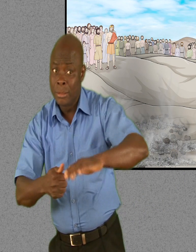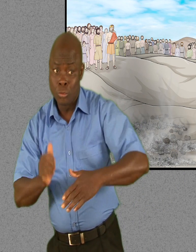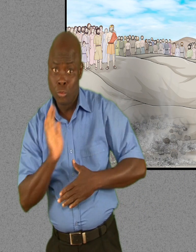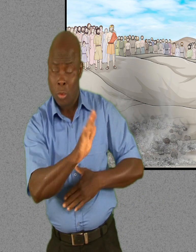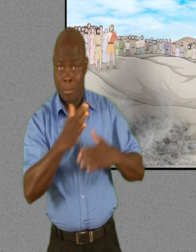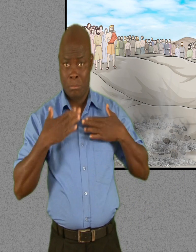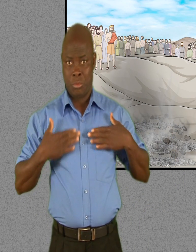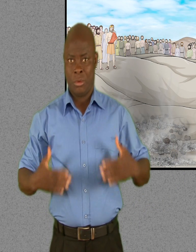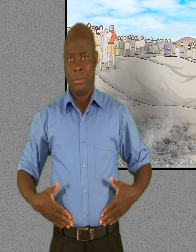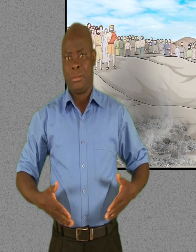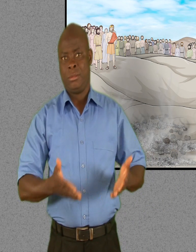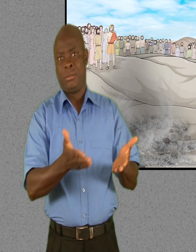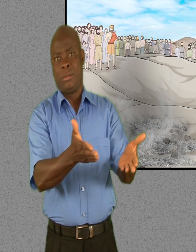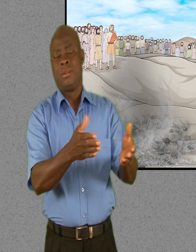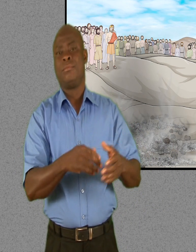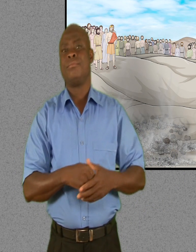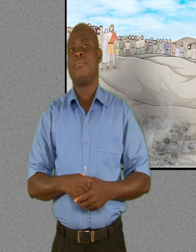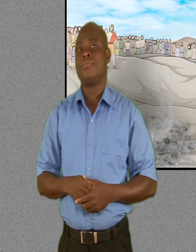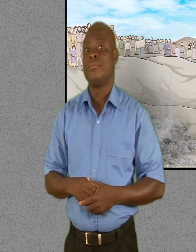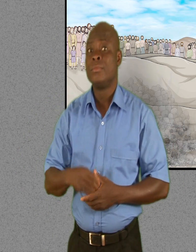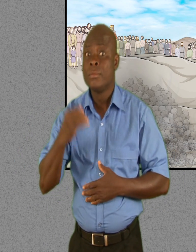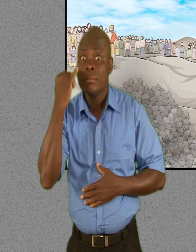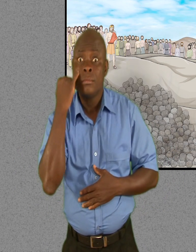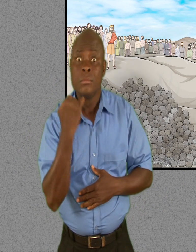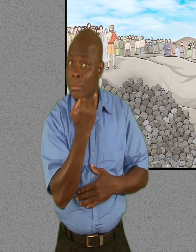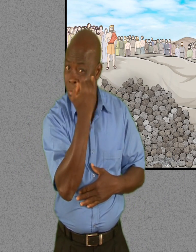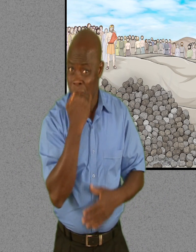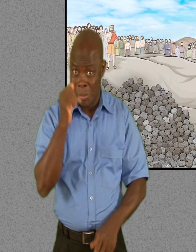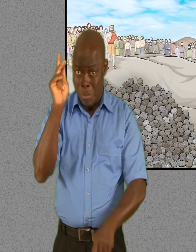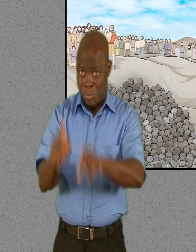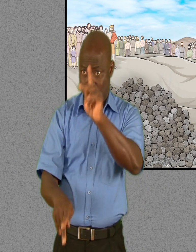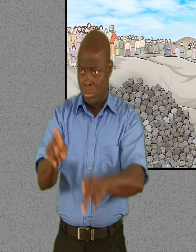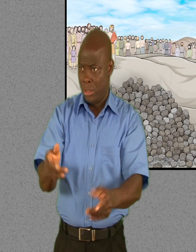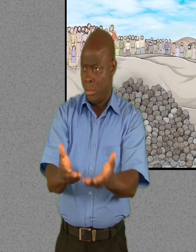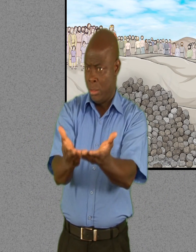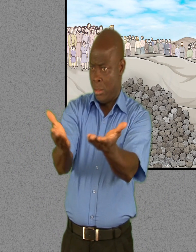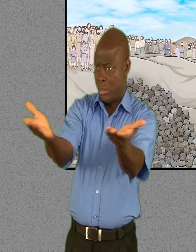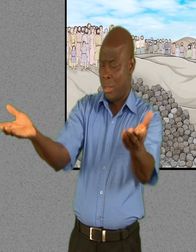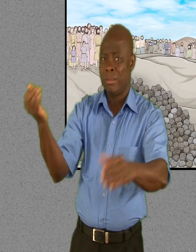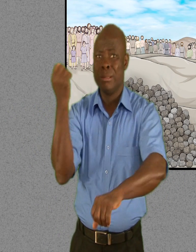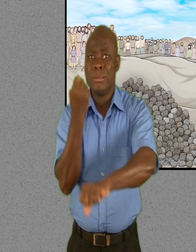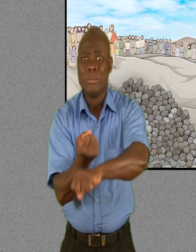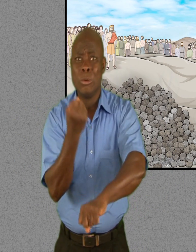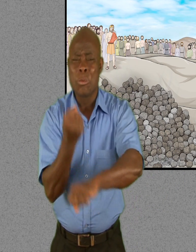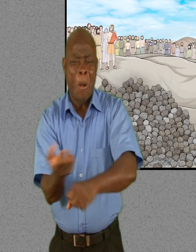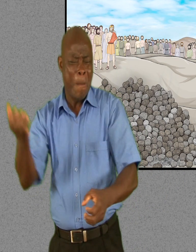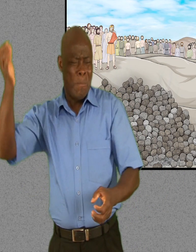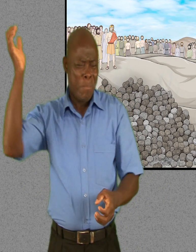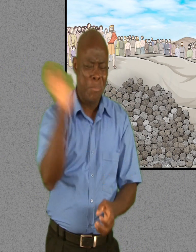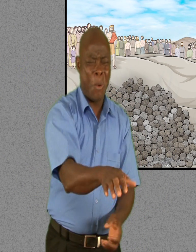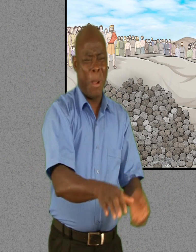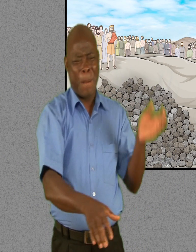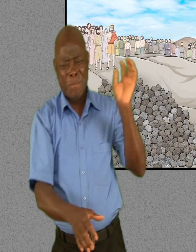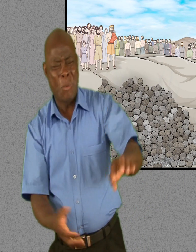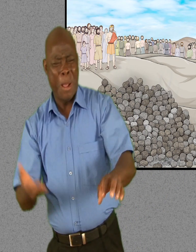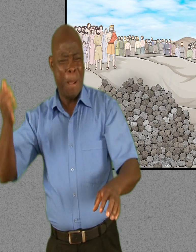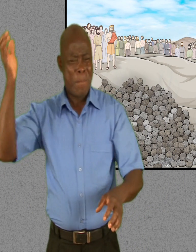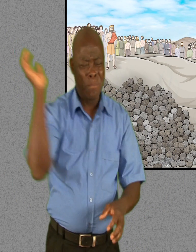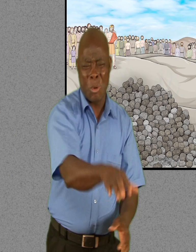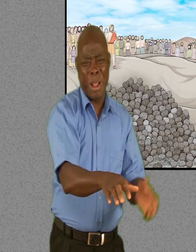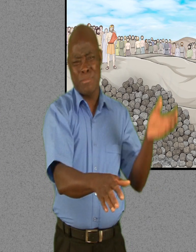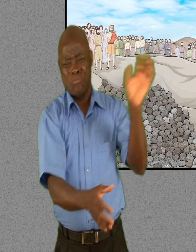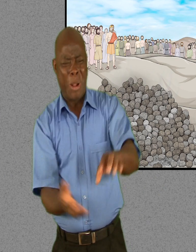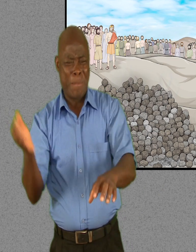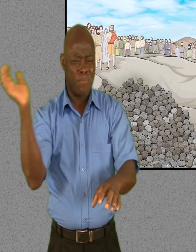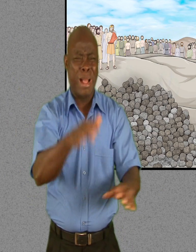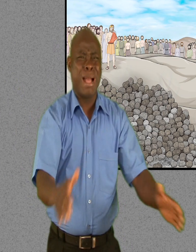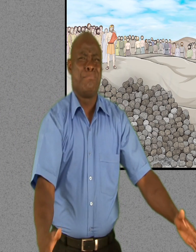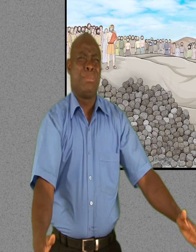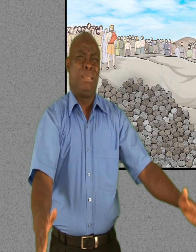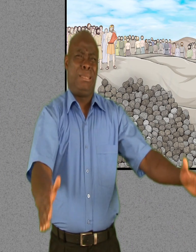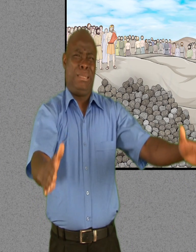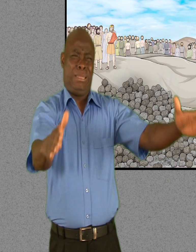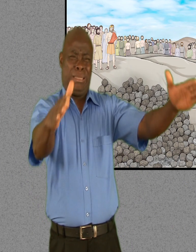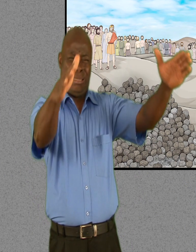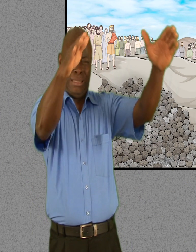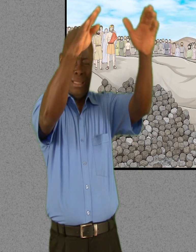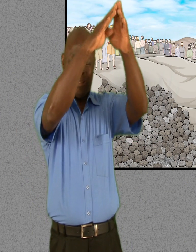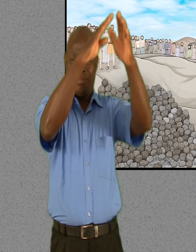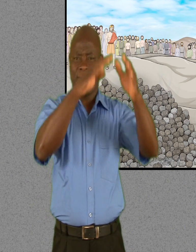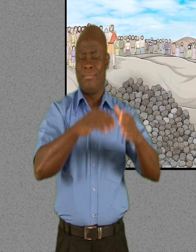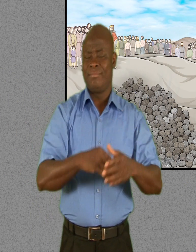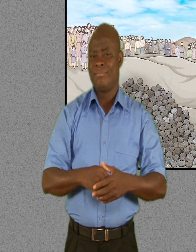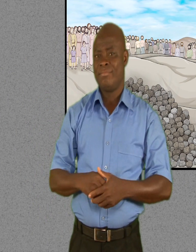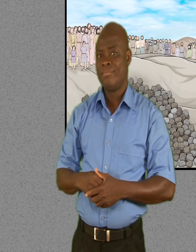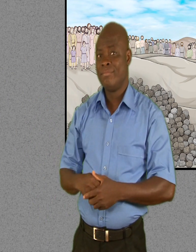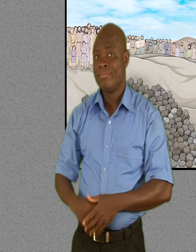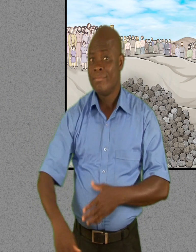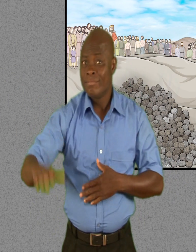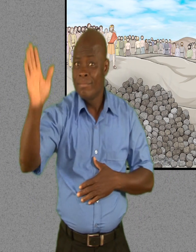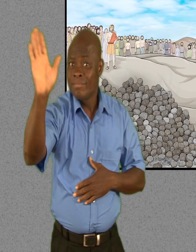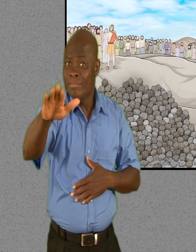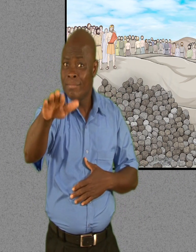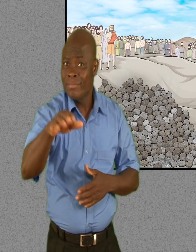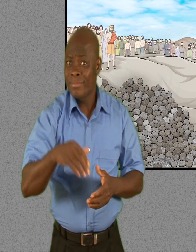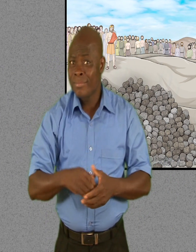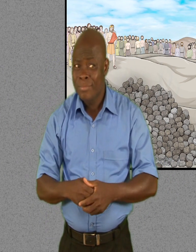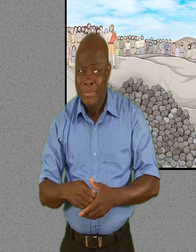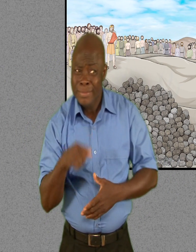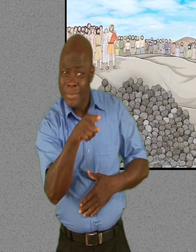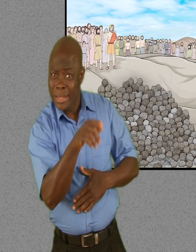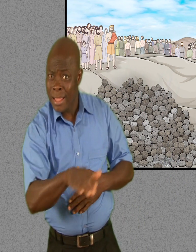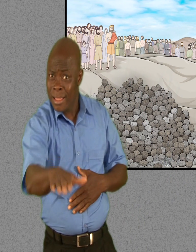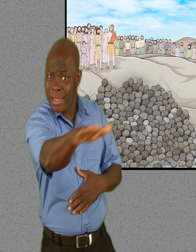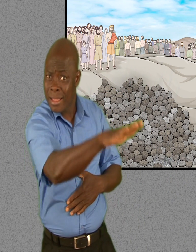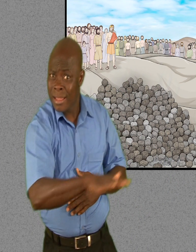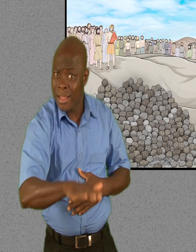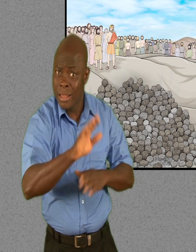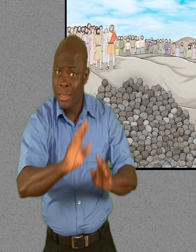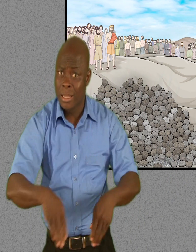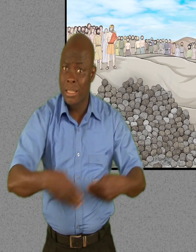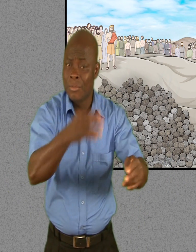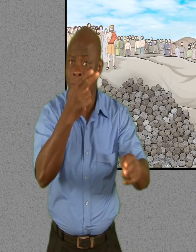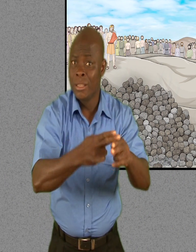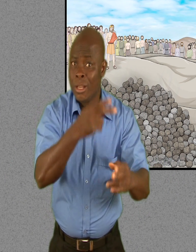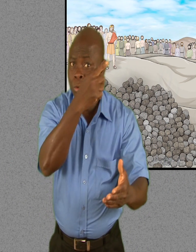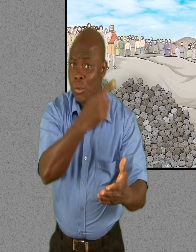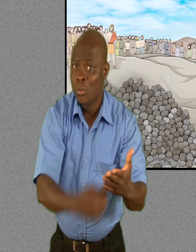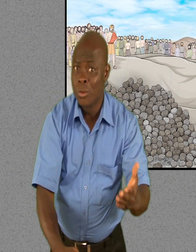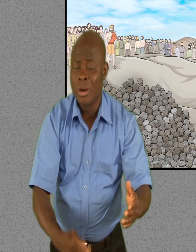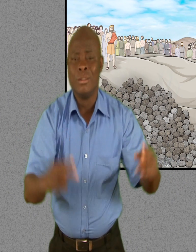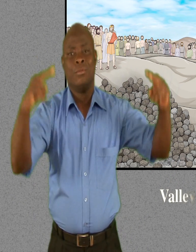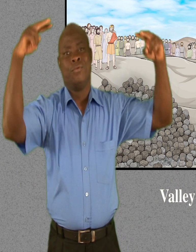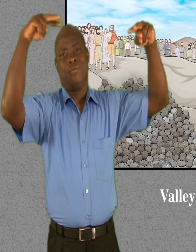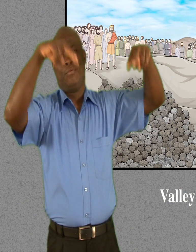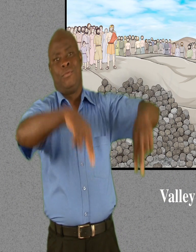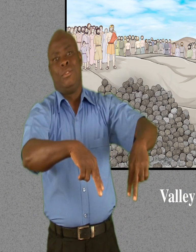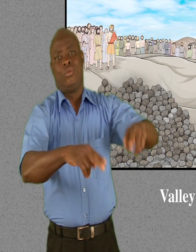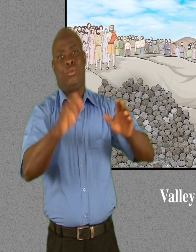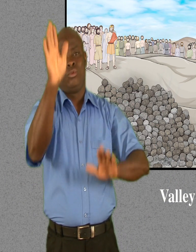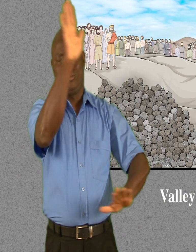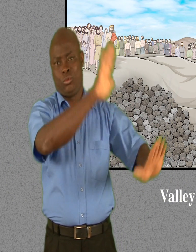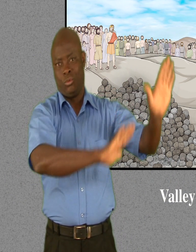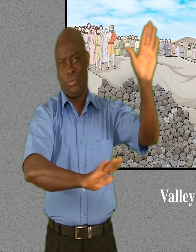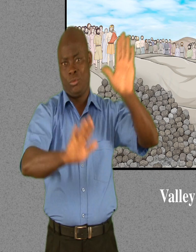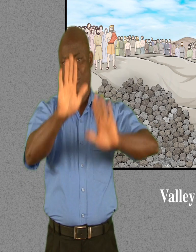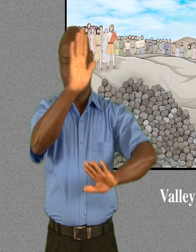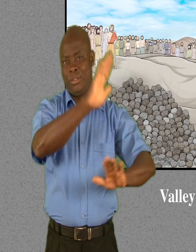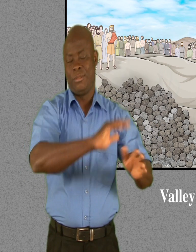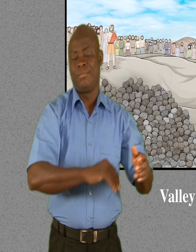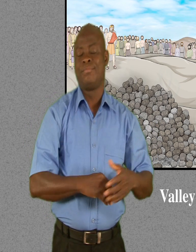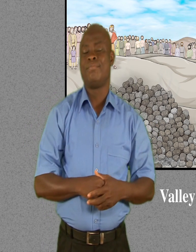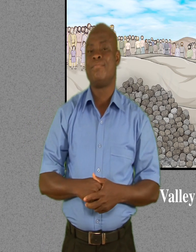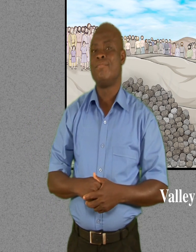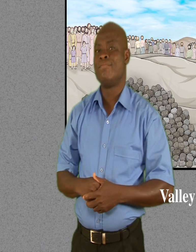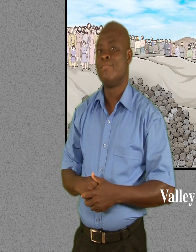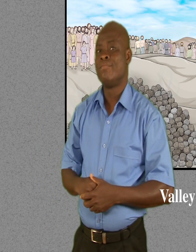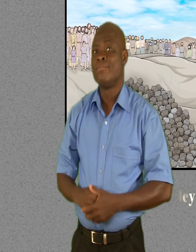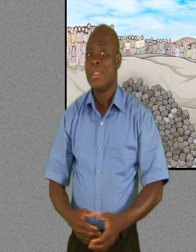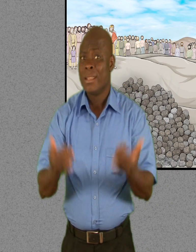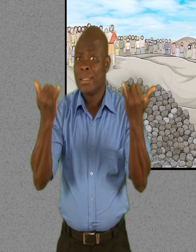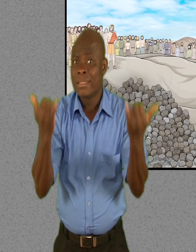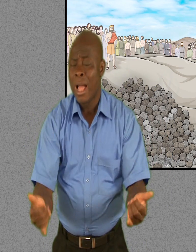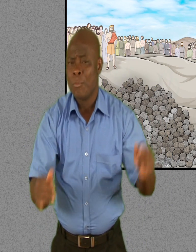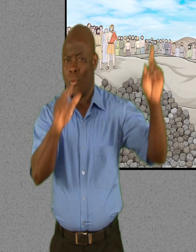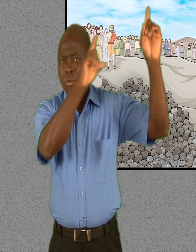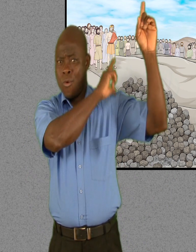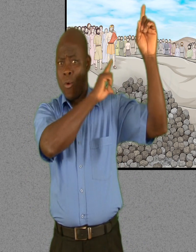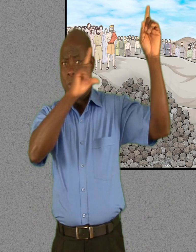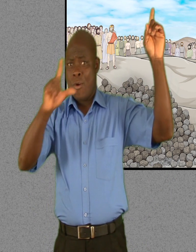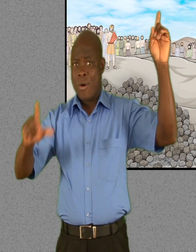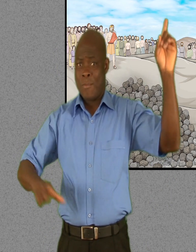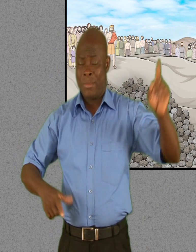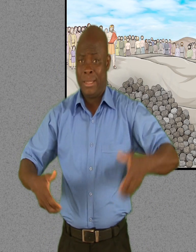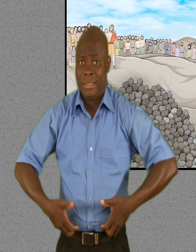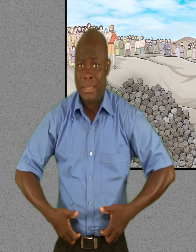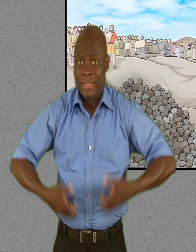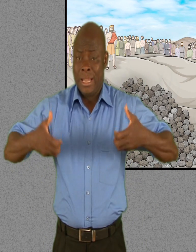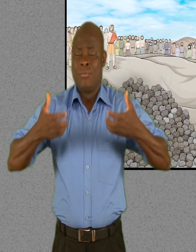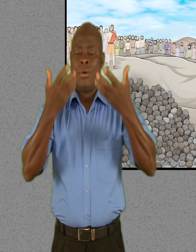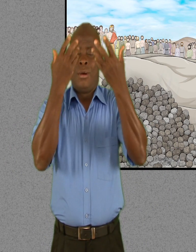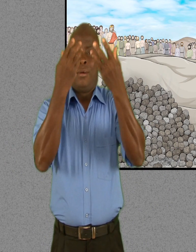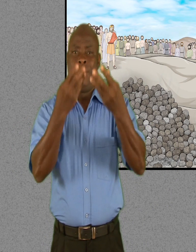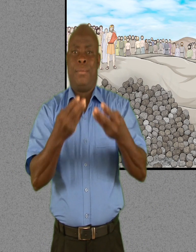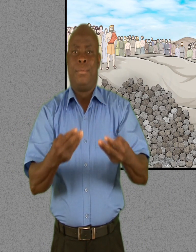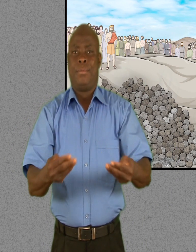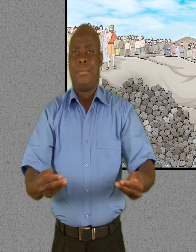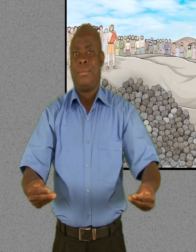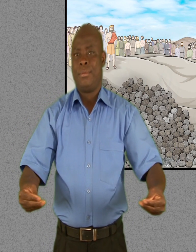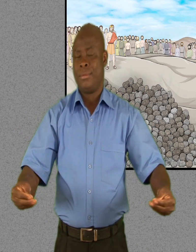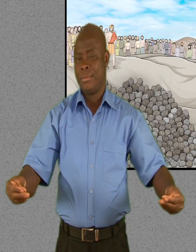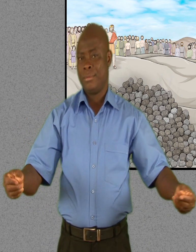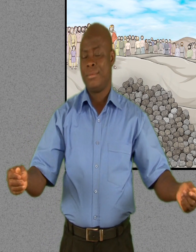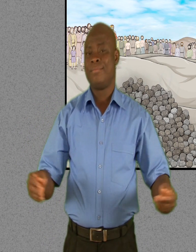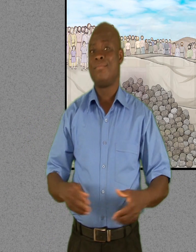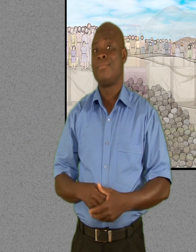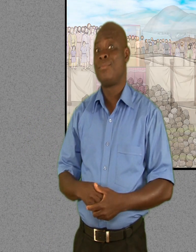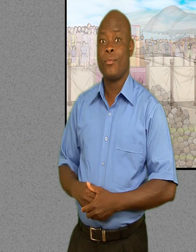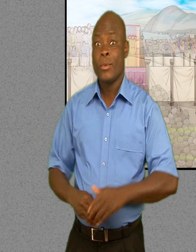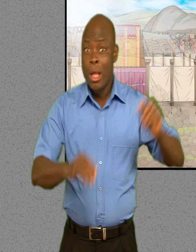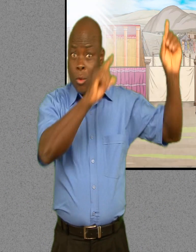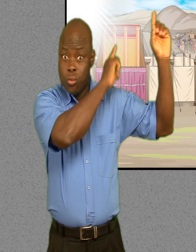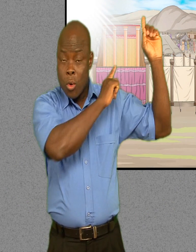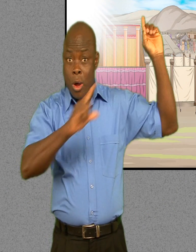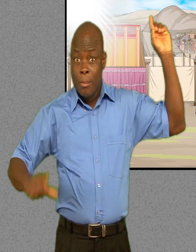And they heaped over Achan a large pile of rocks that remains to this day. So the LORD turned from His burning anger. Therefore that place is called the Valley of Achor to this day.